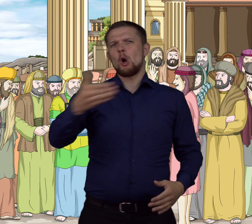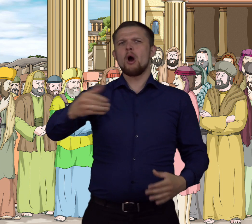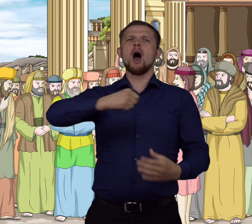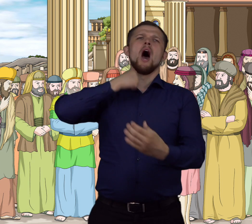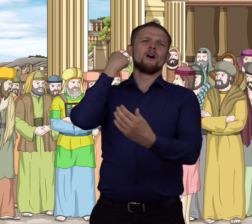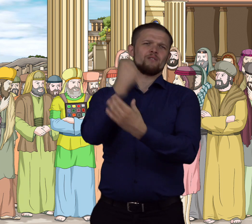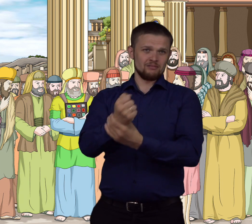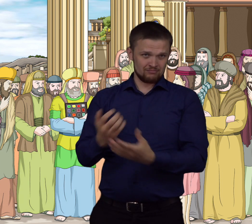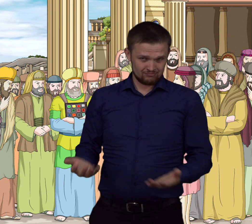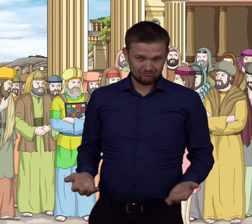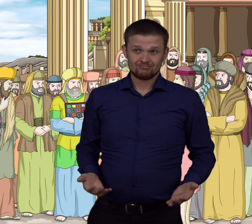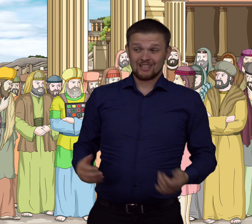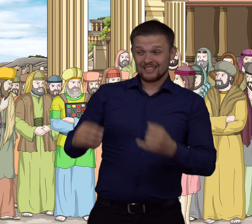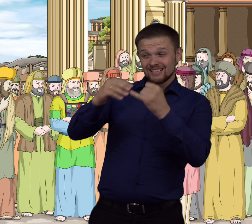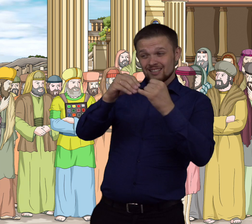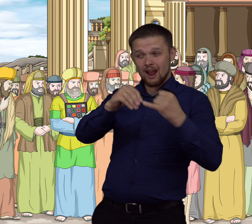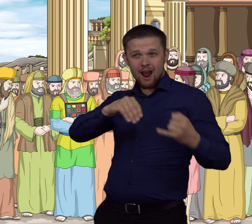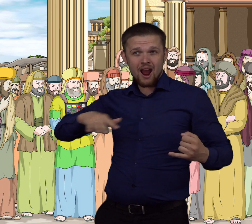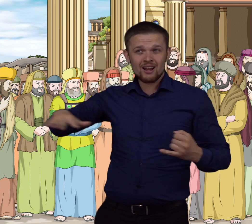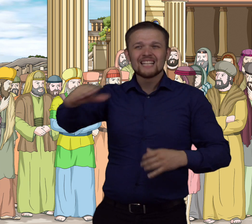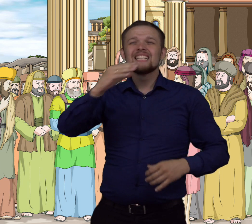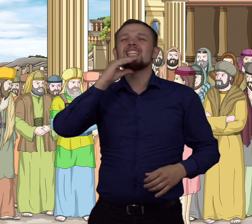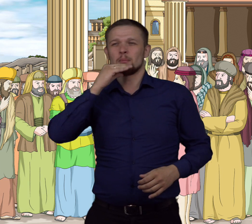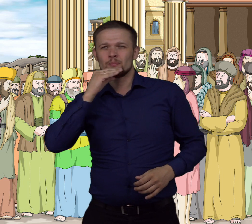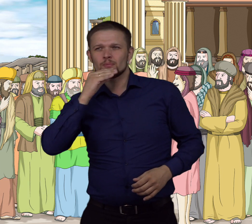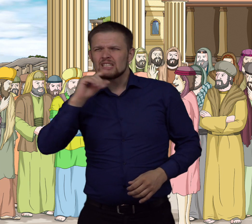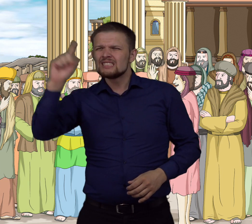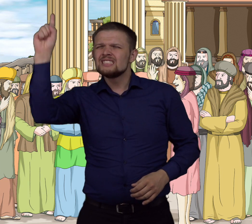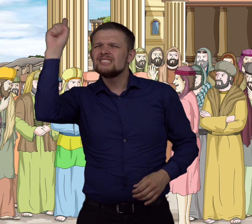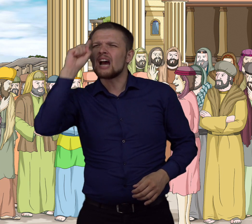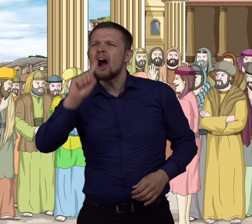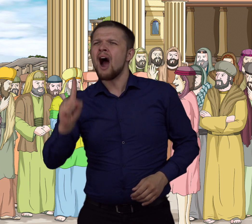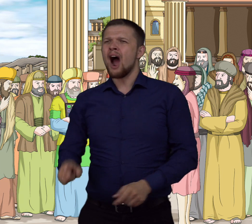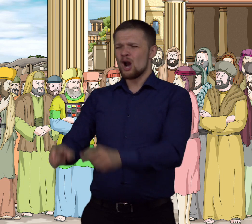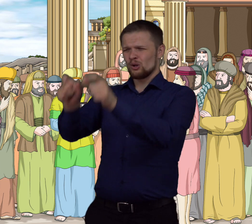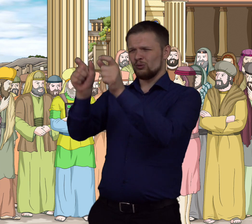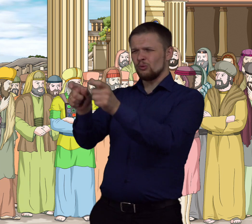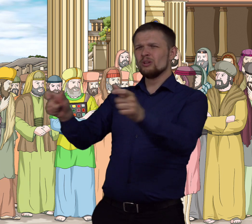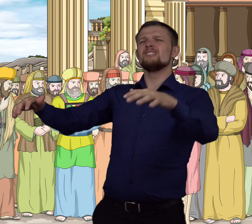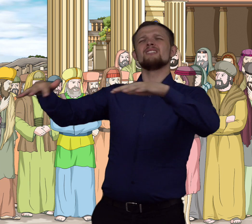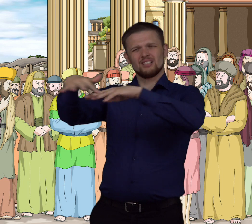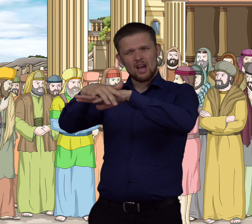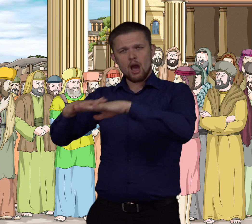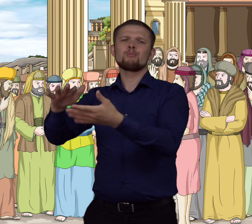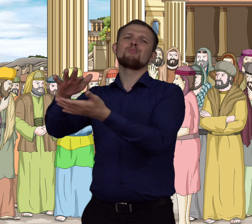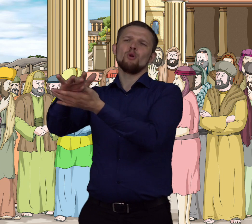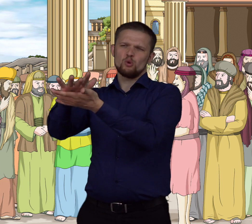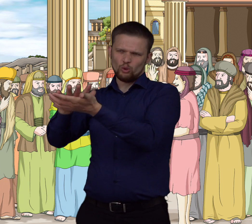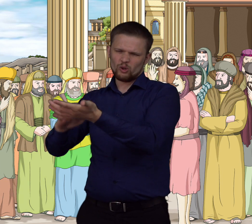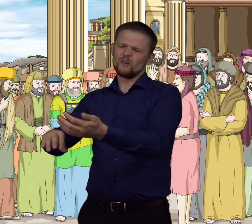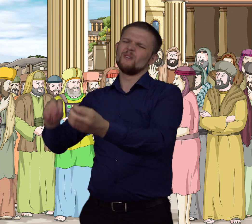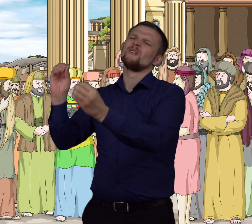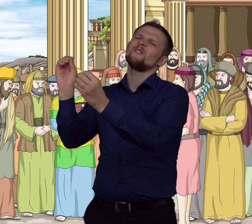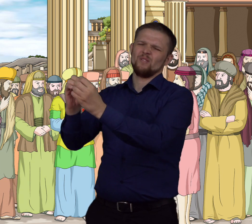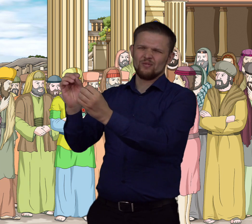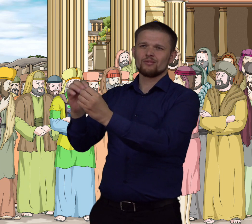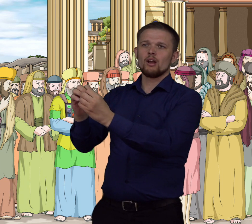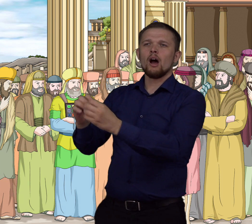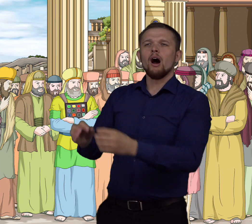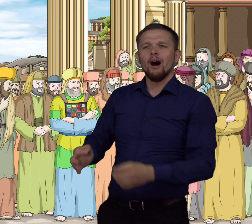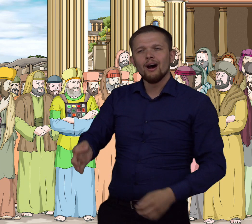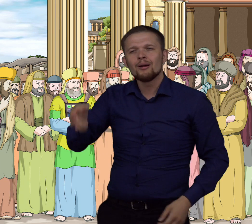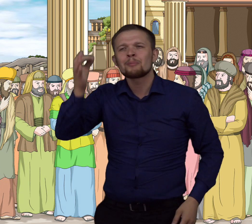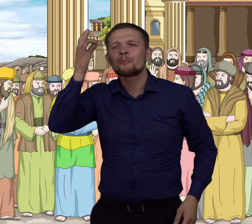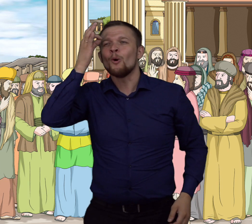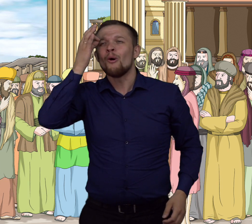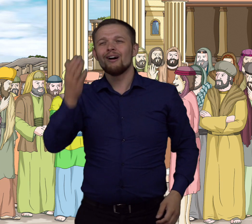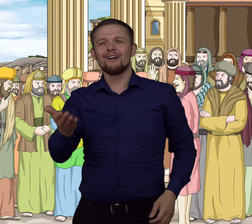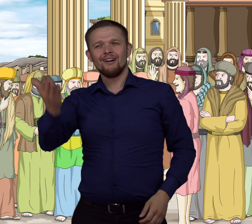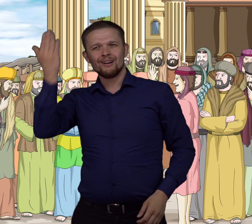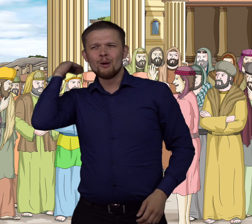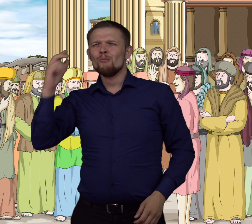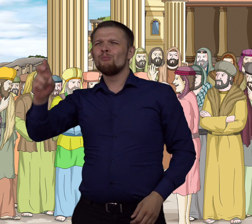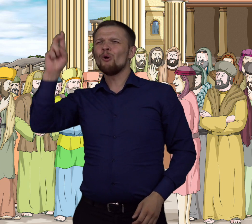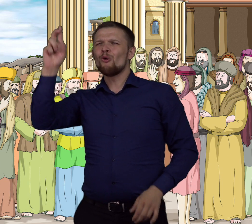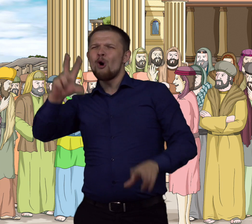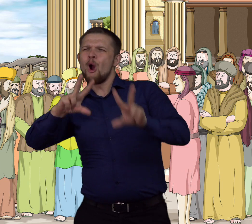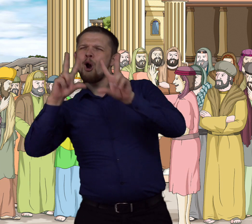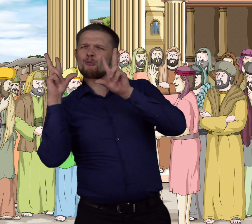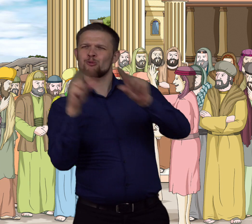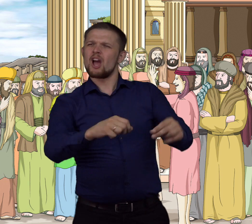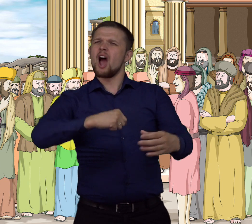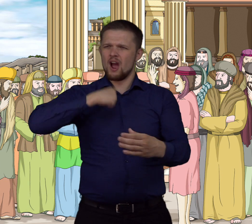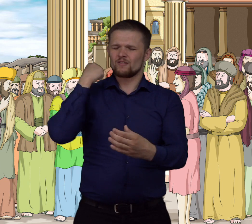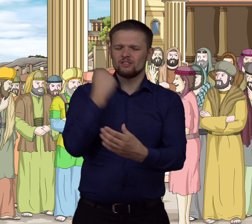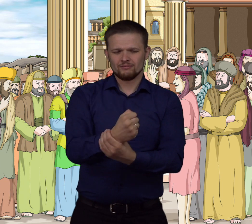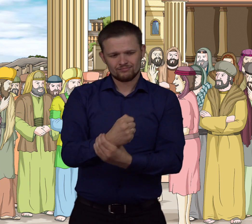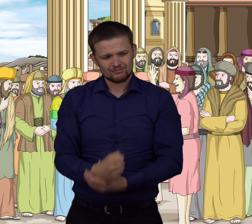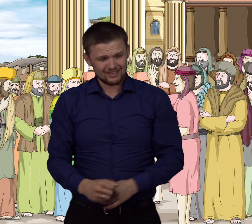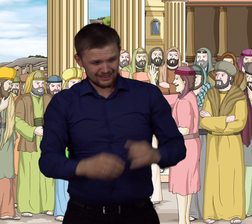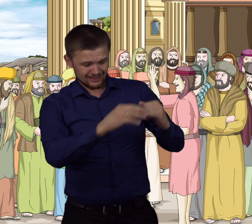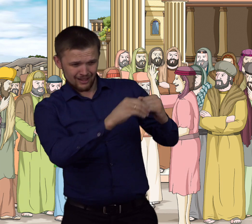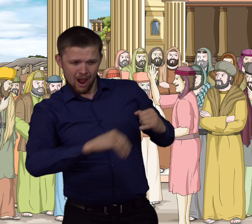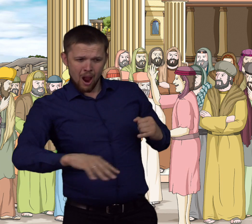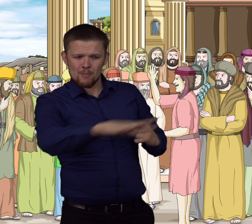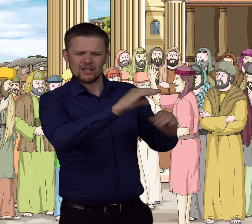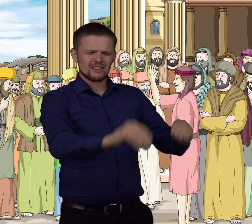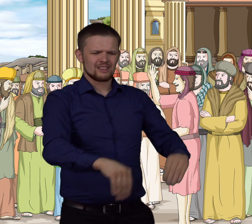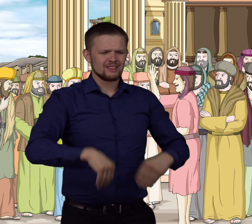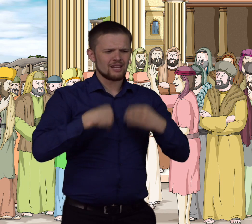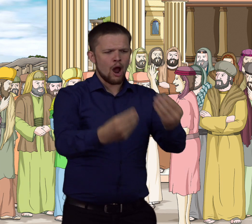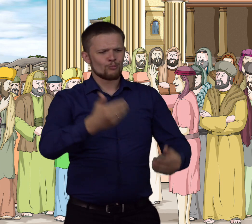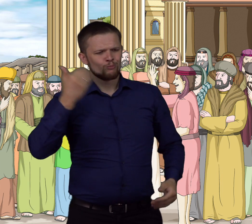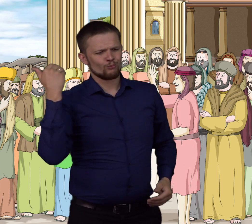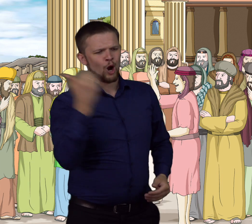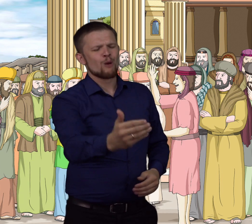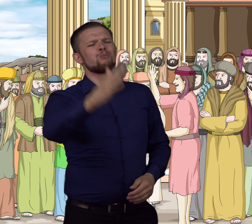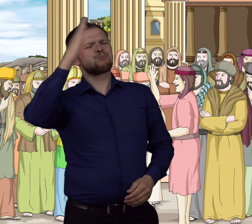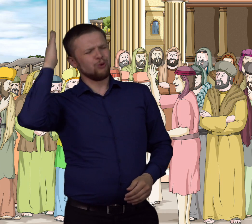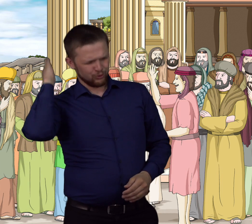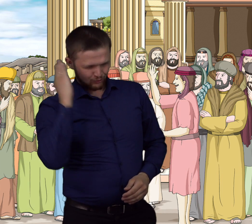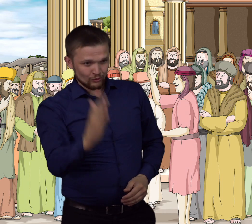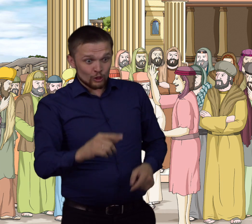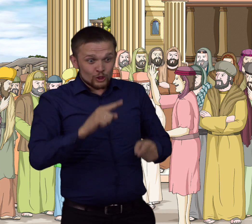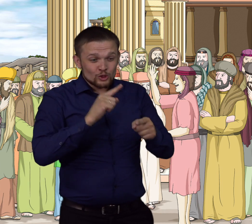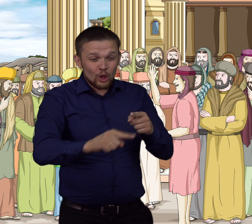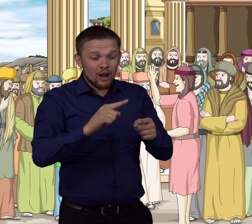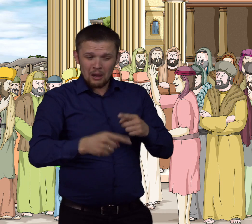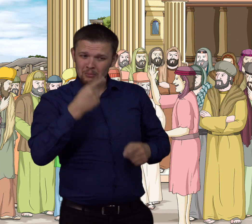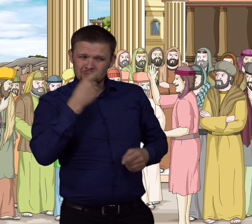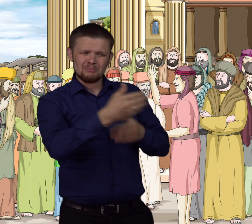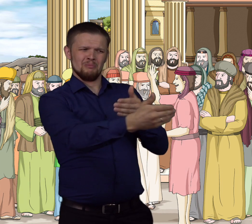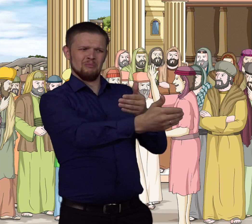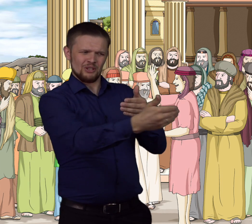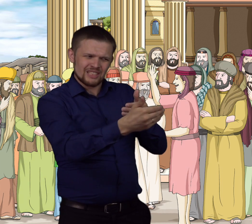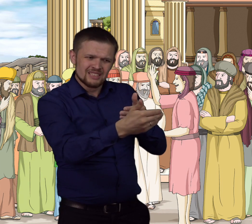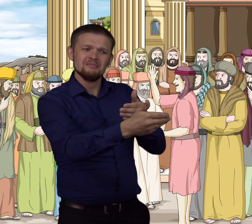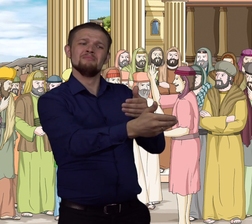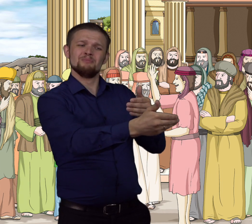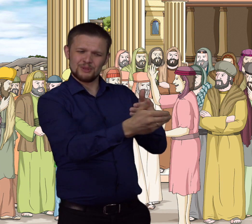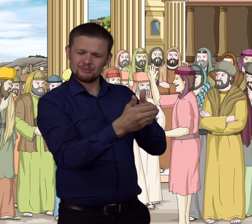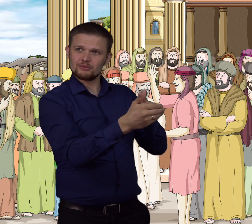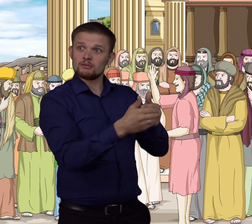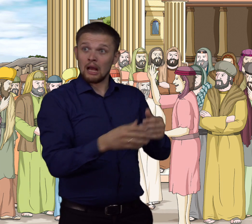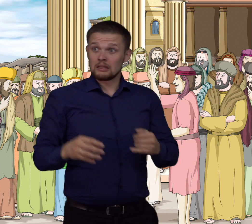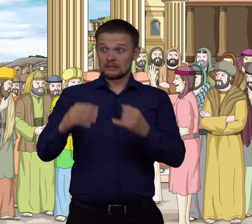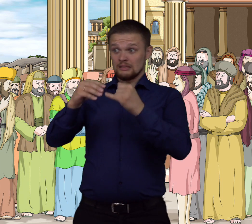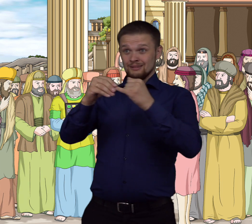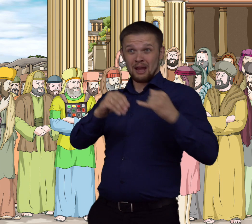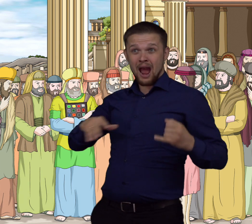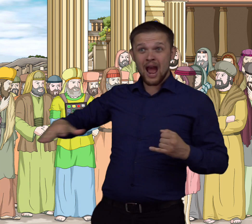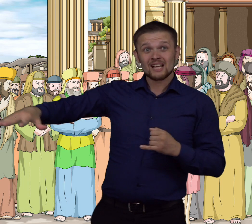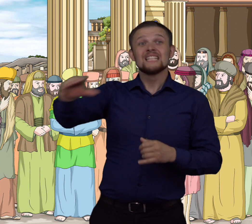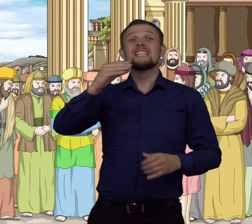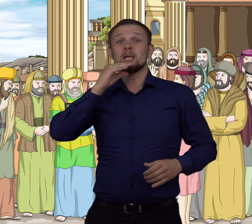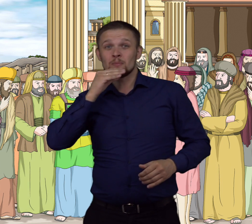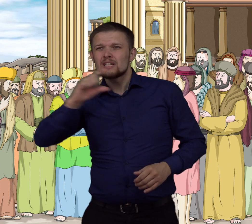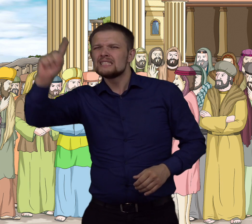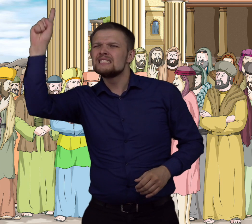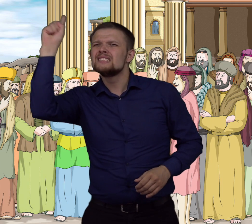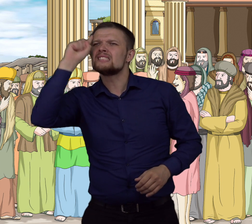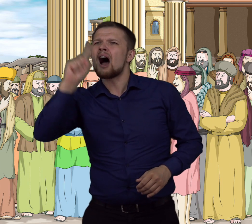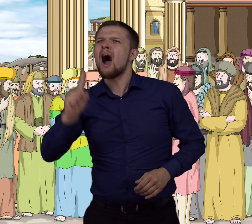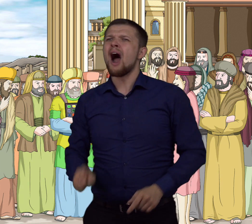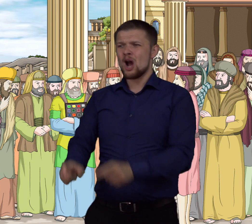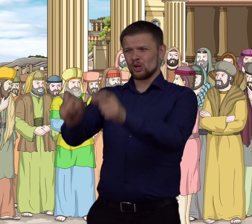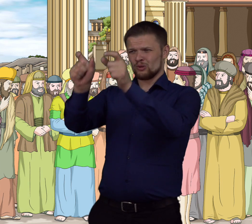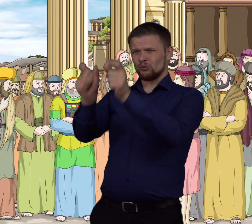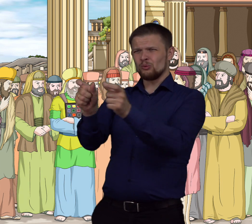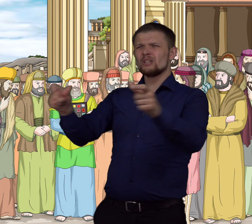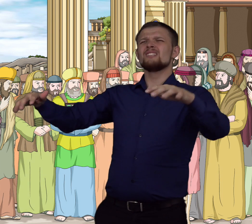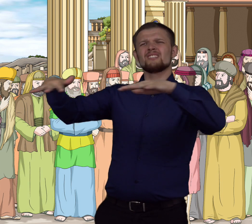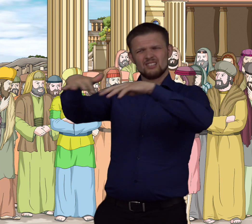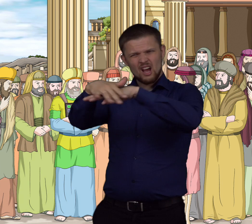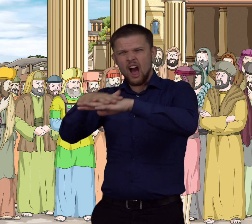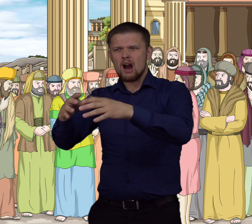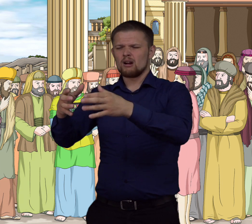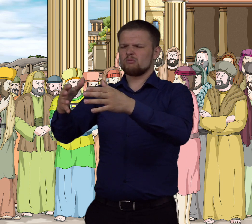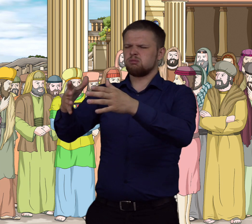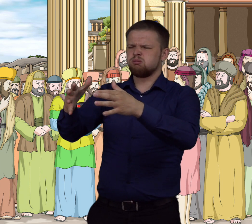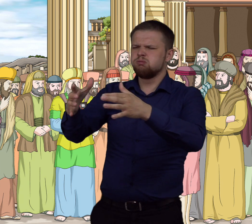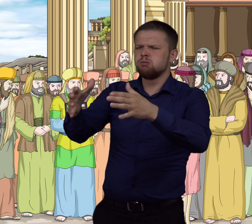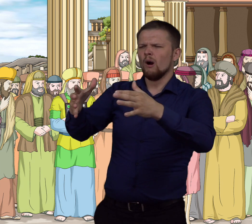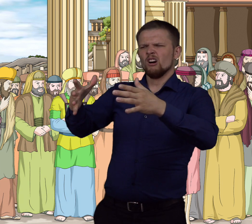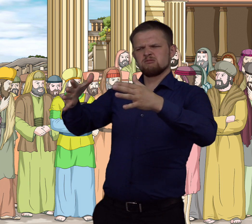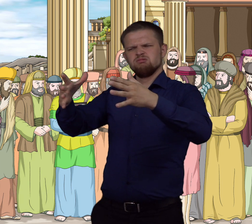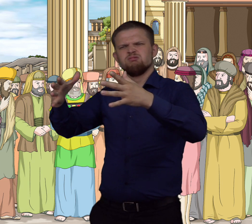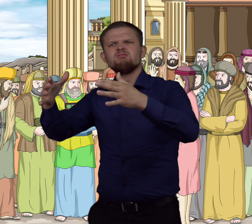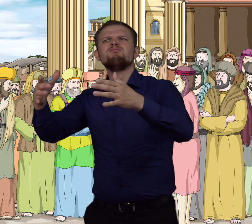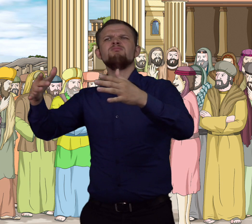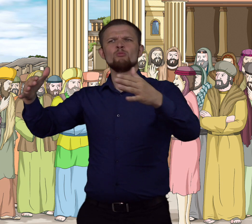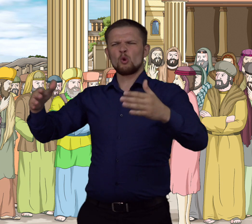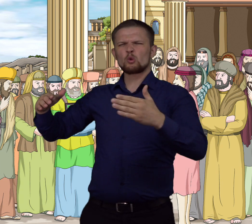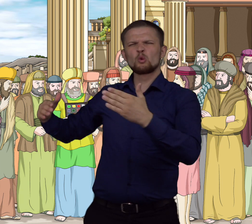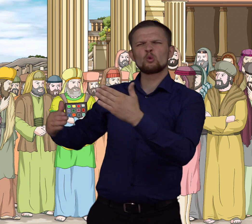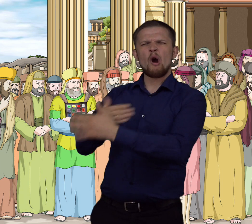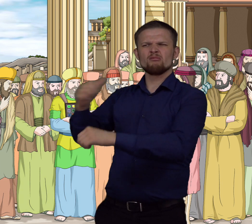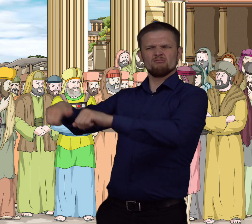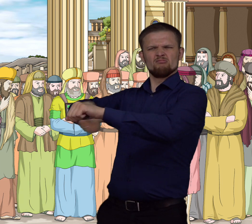As the time drew near for God to fulfill His promise to Abraham, our people in Egypt increased greatly in number.